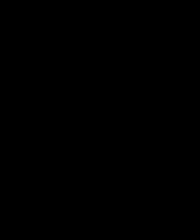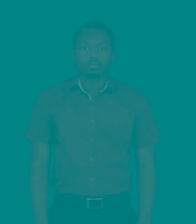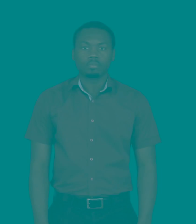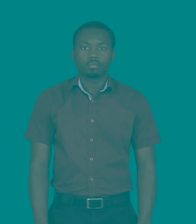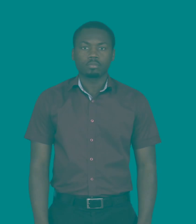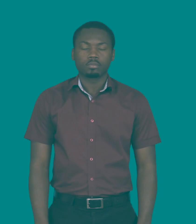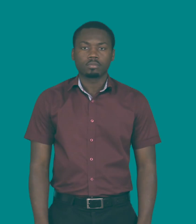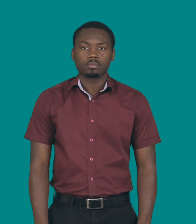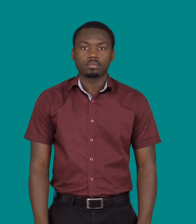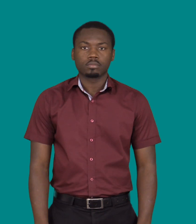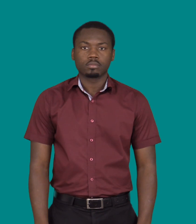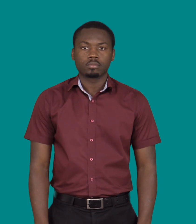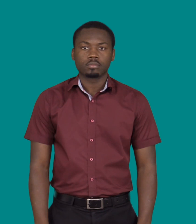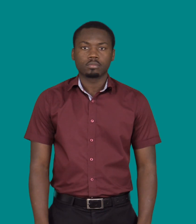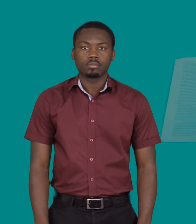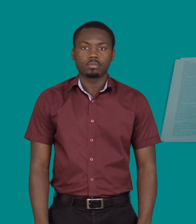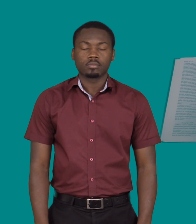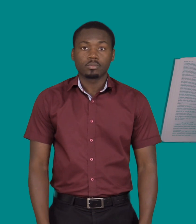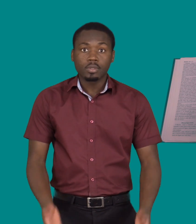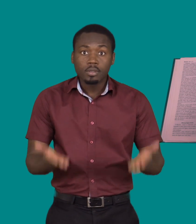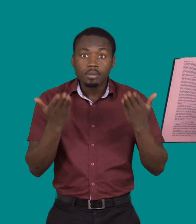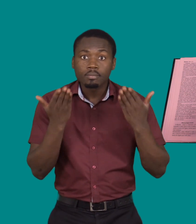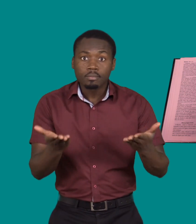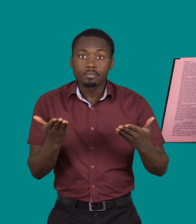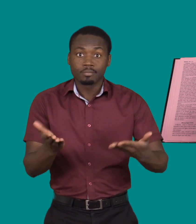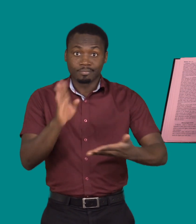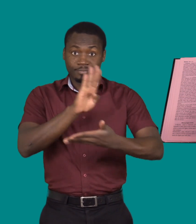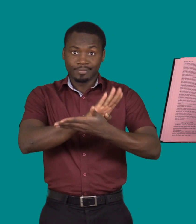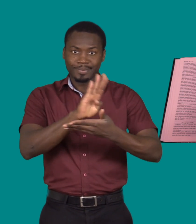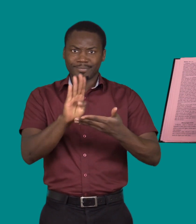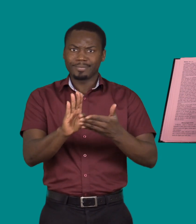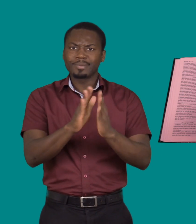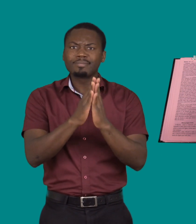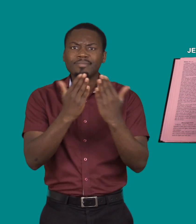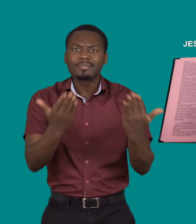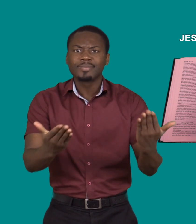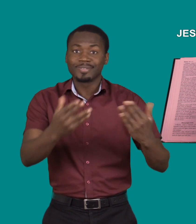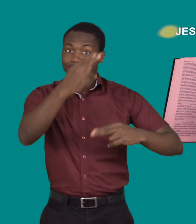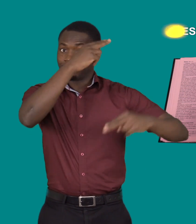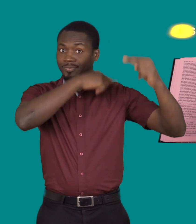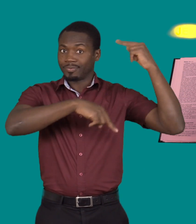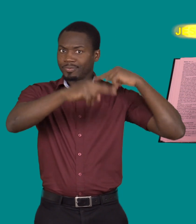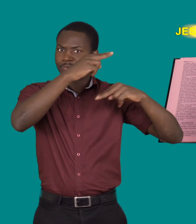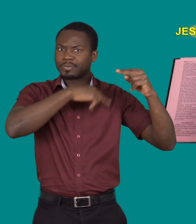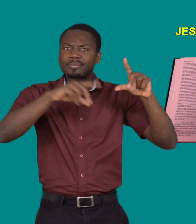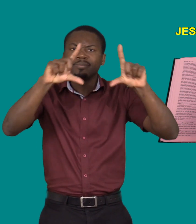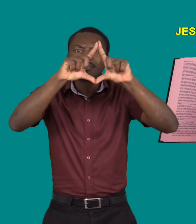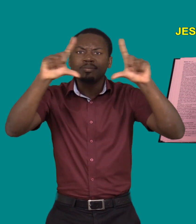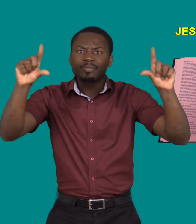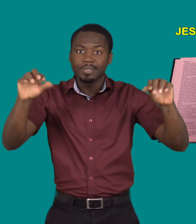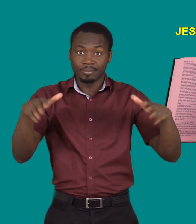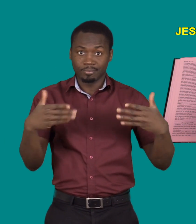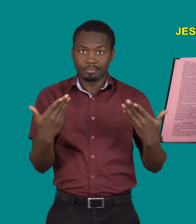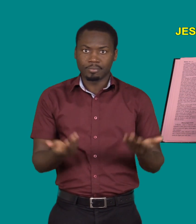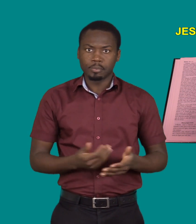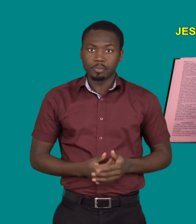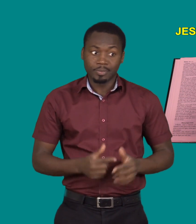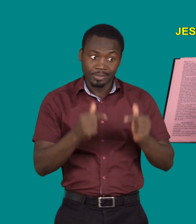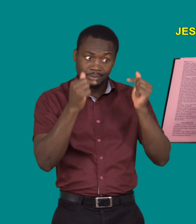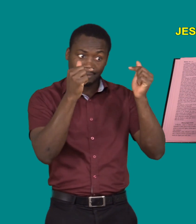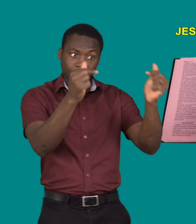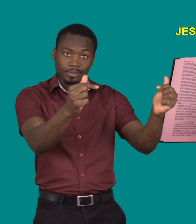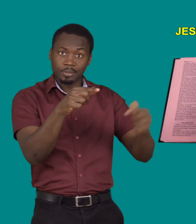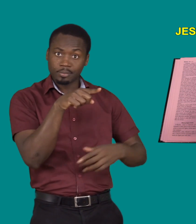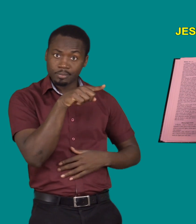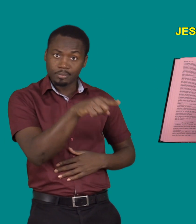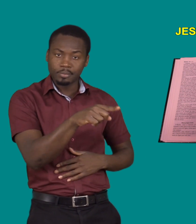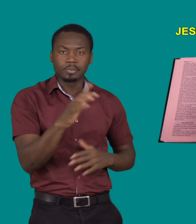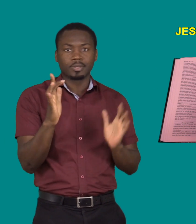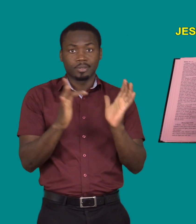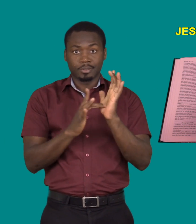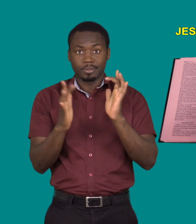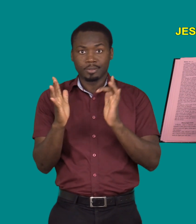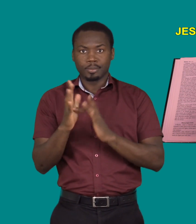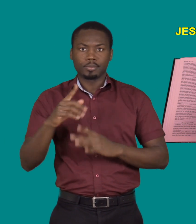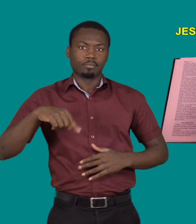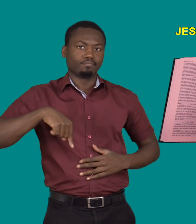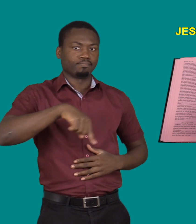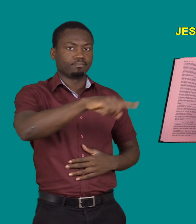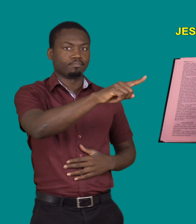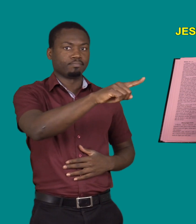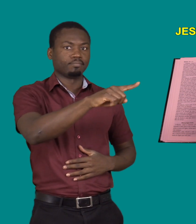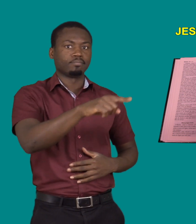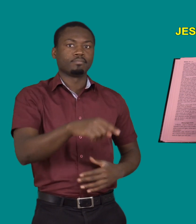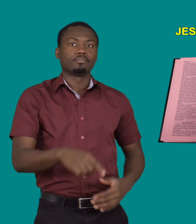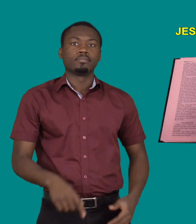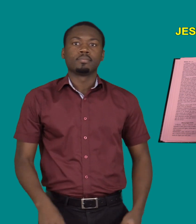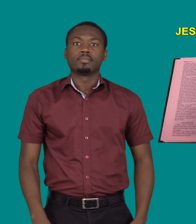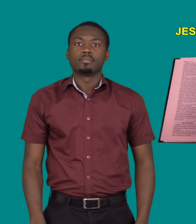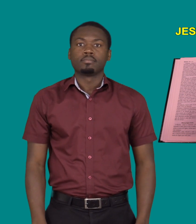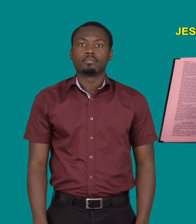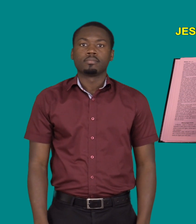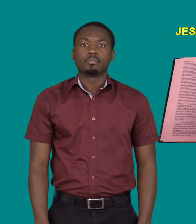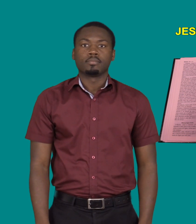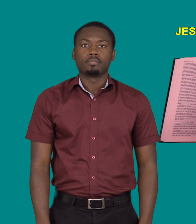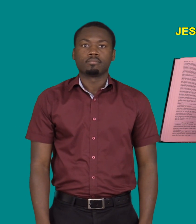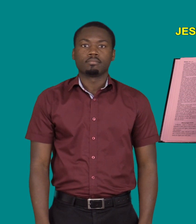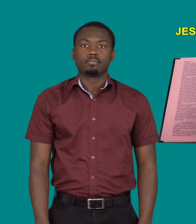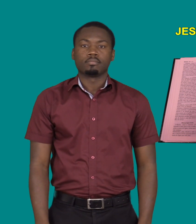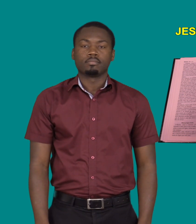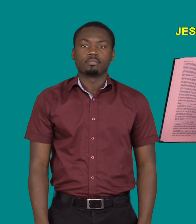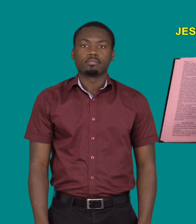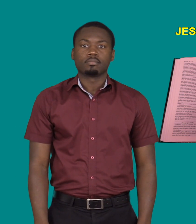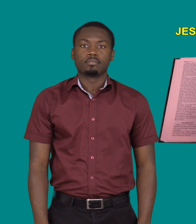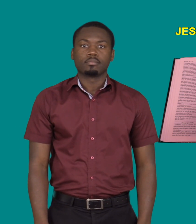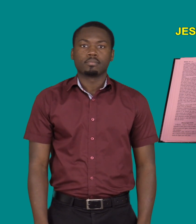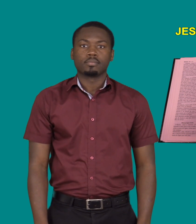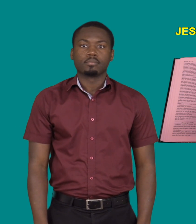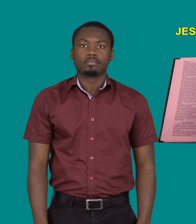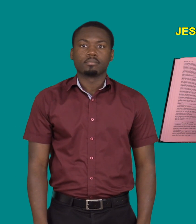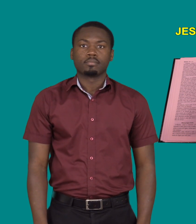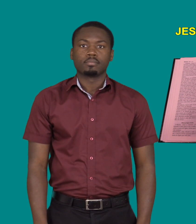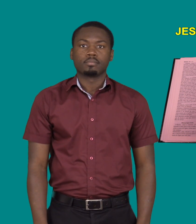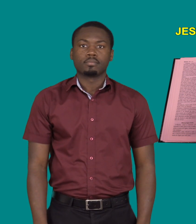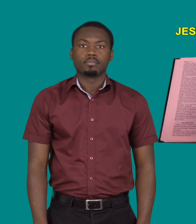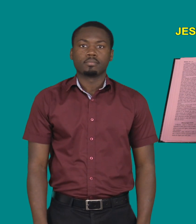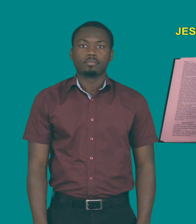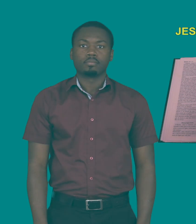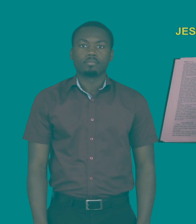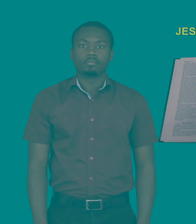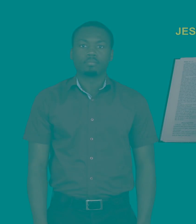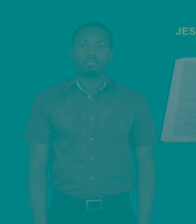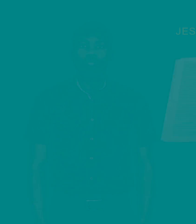Jesus goes to the temple